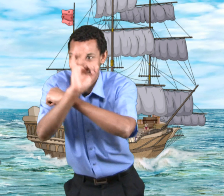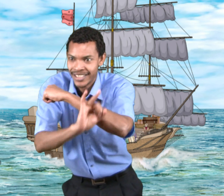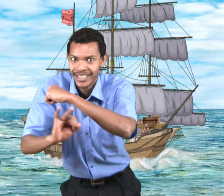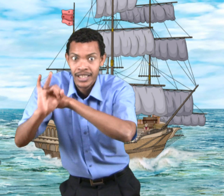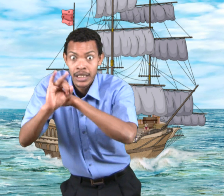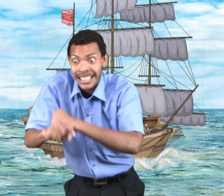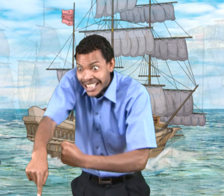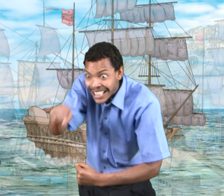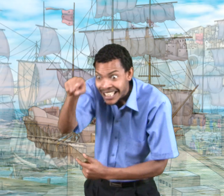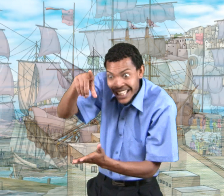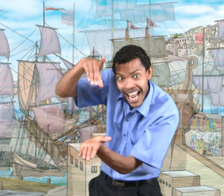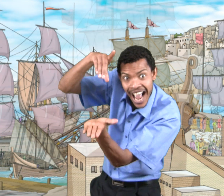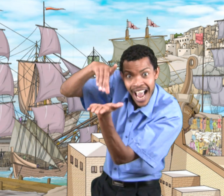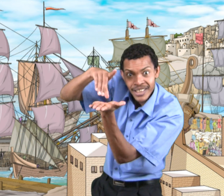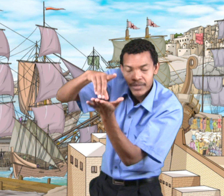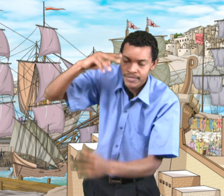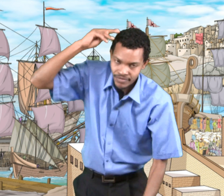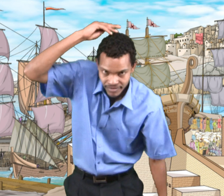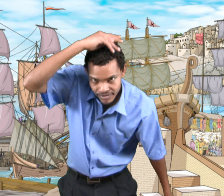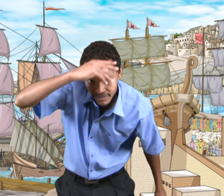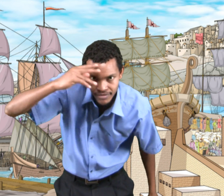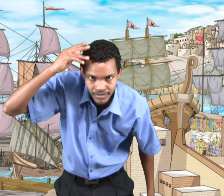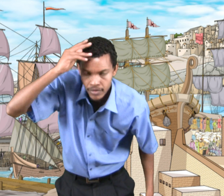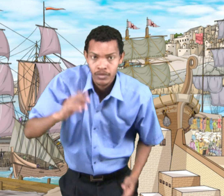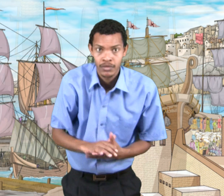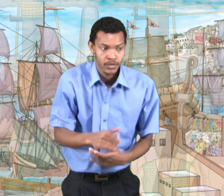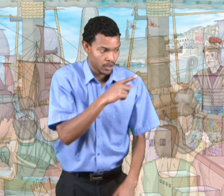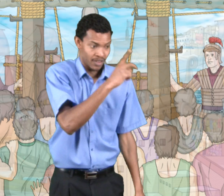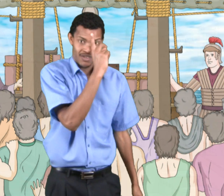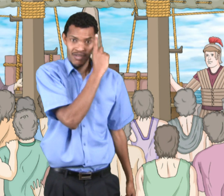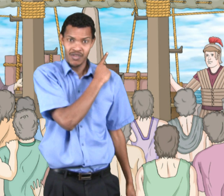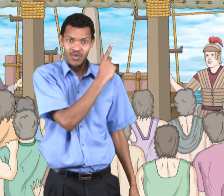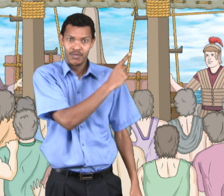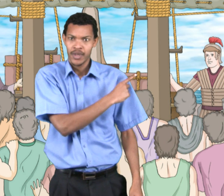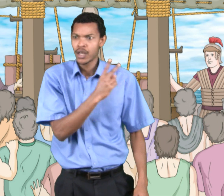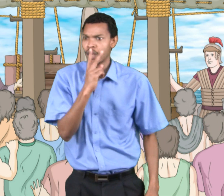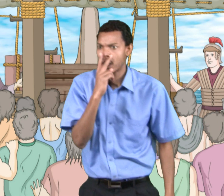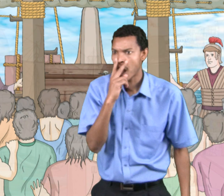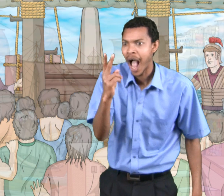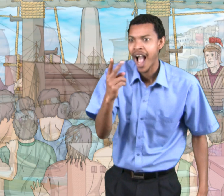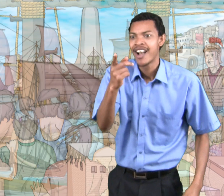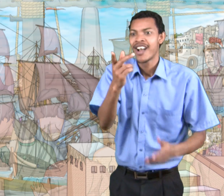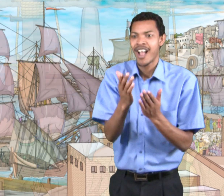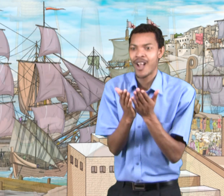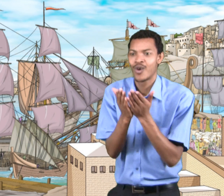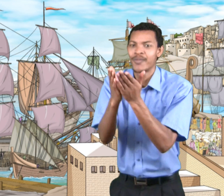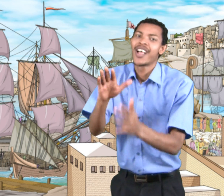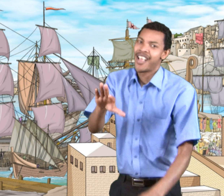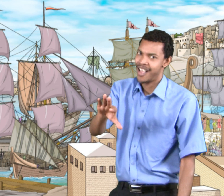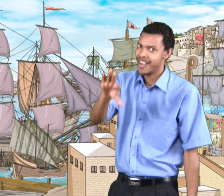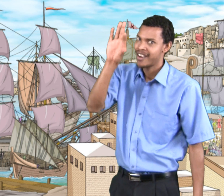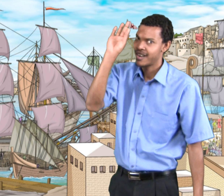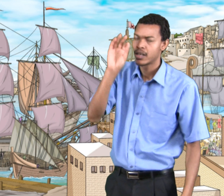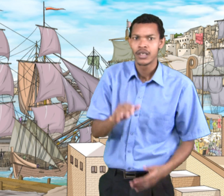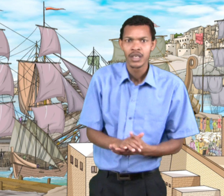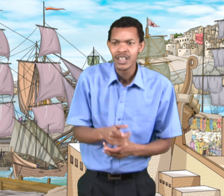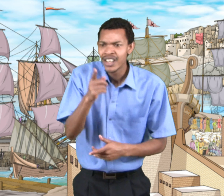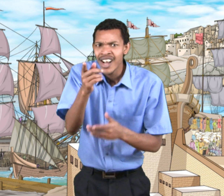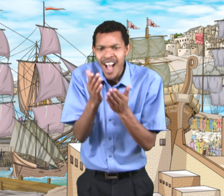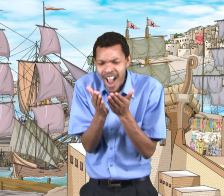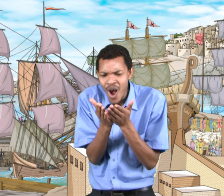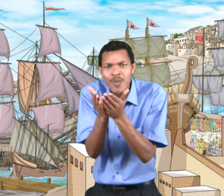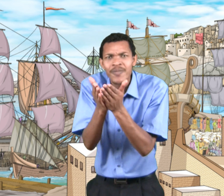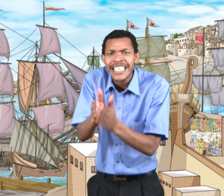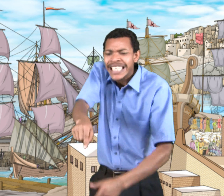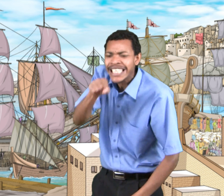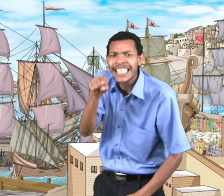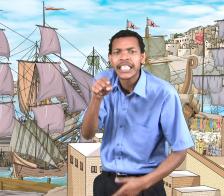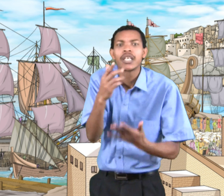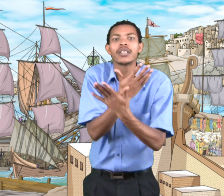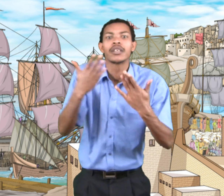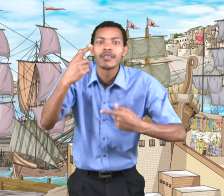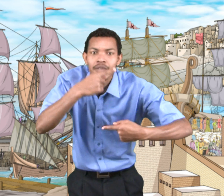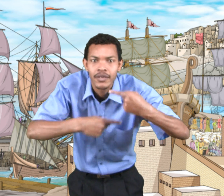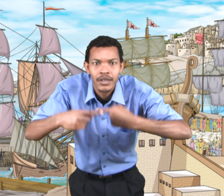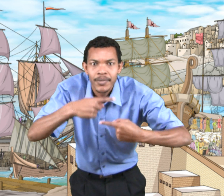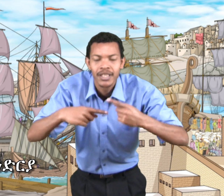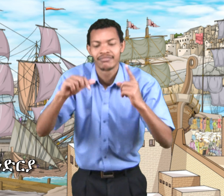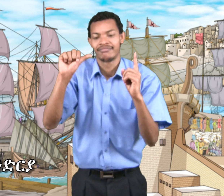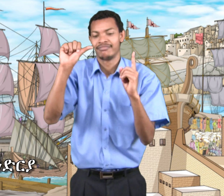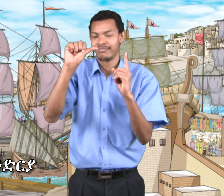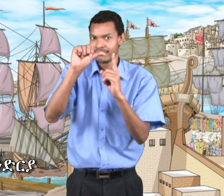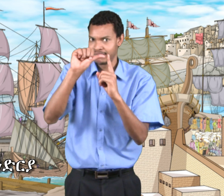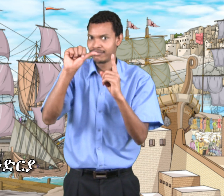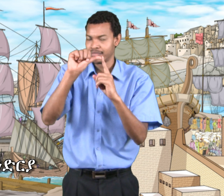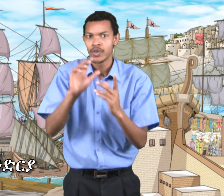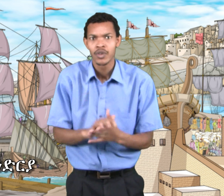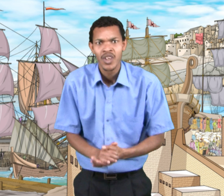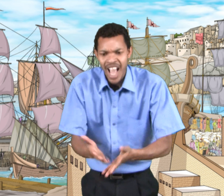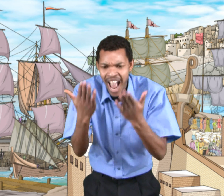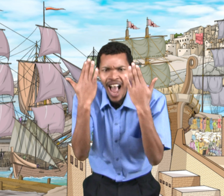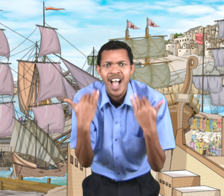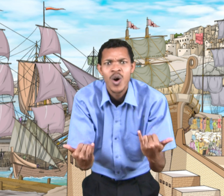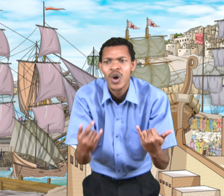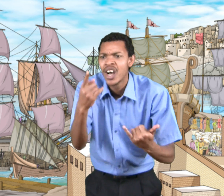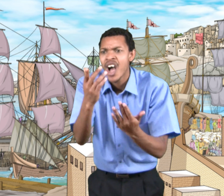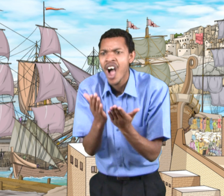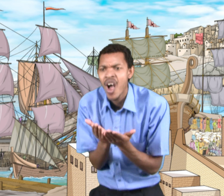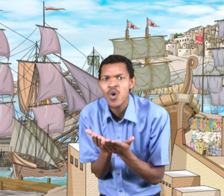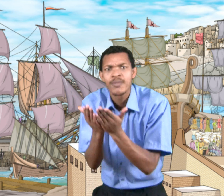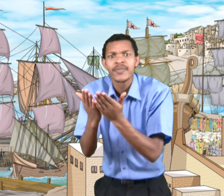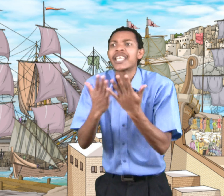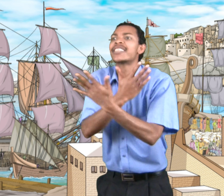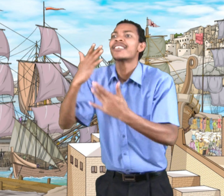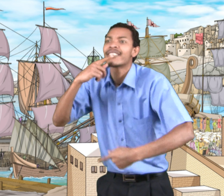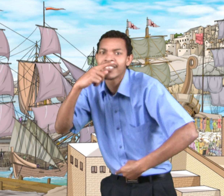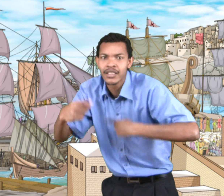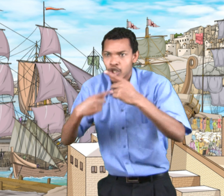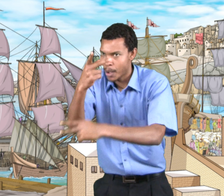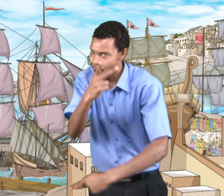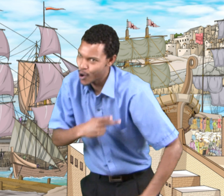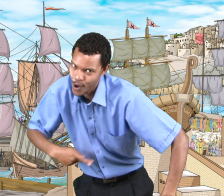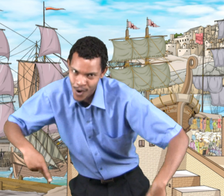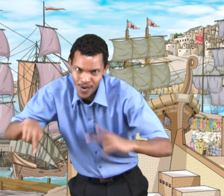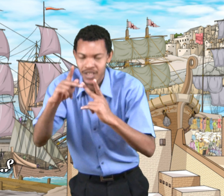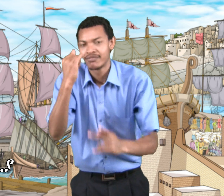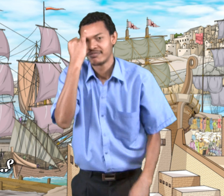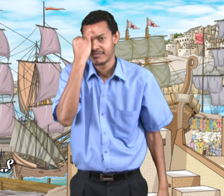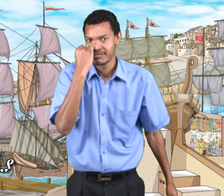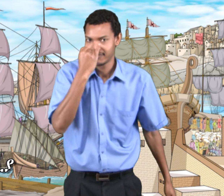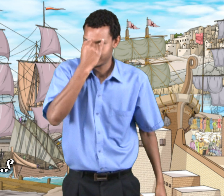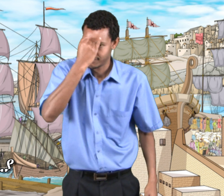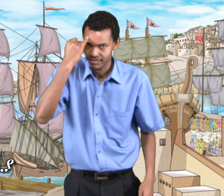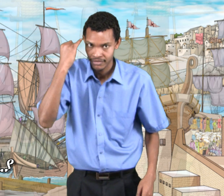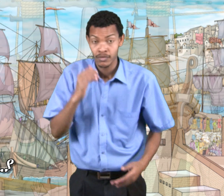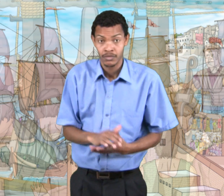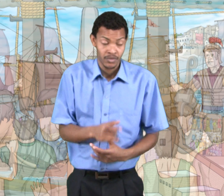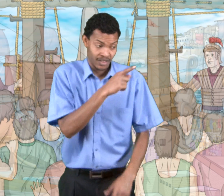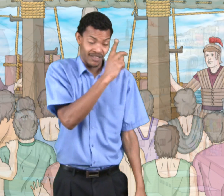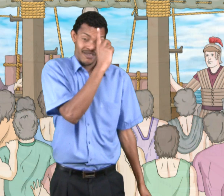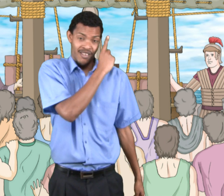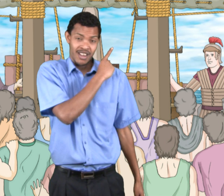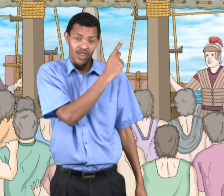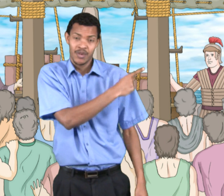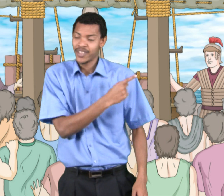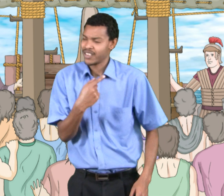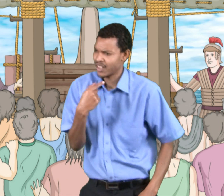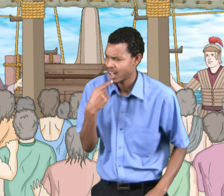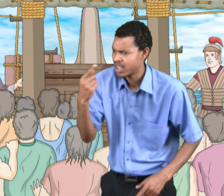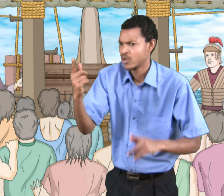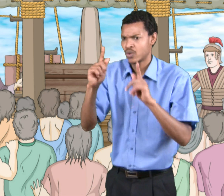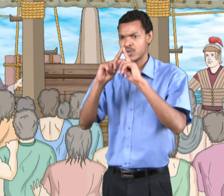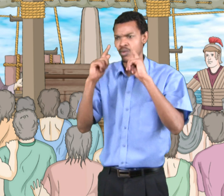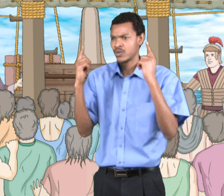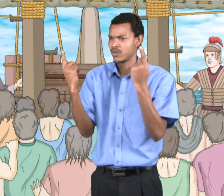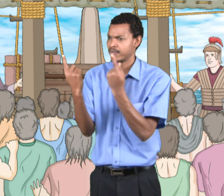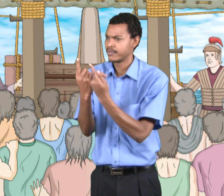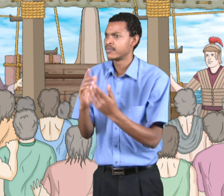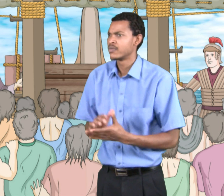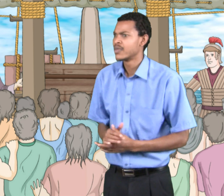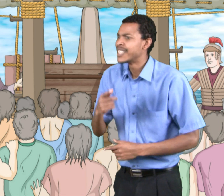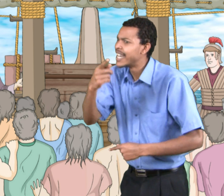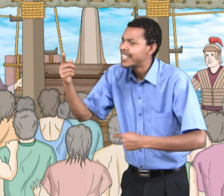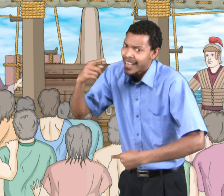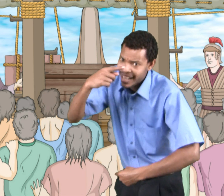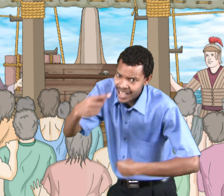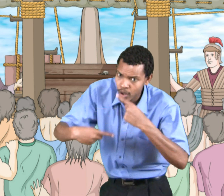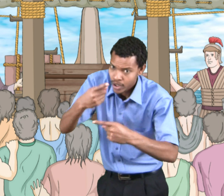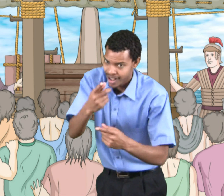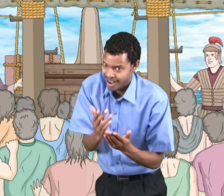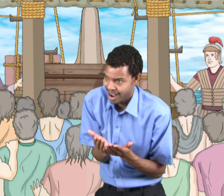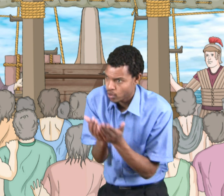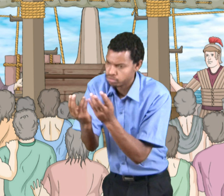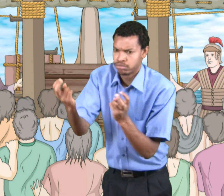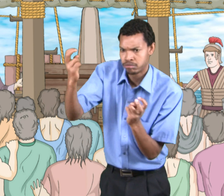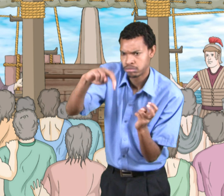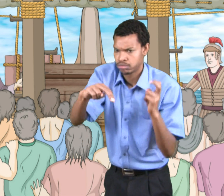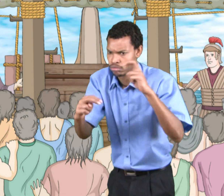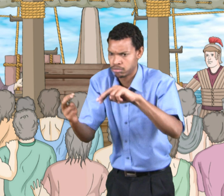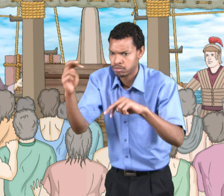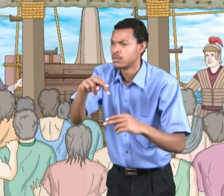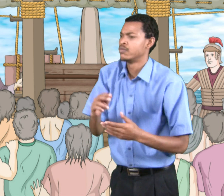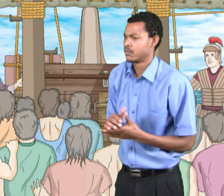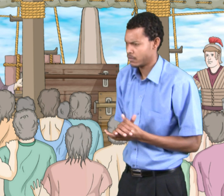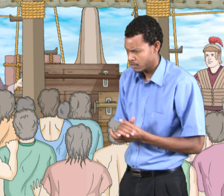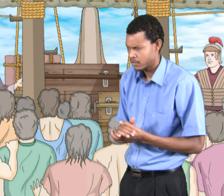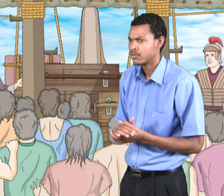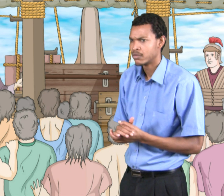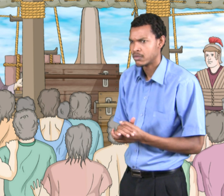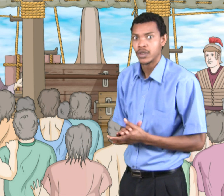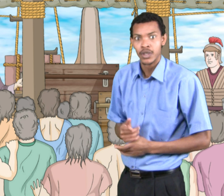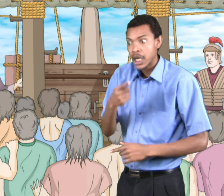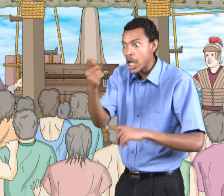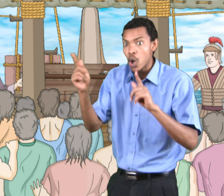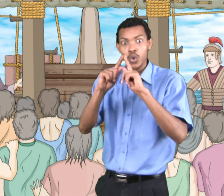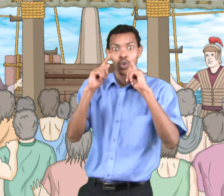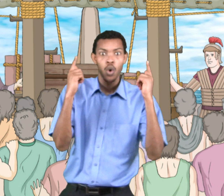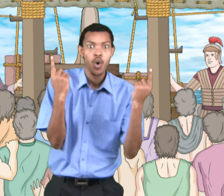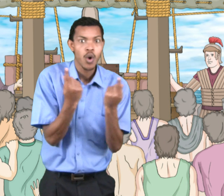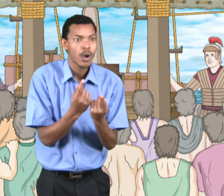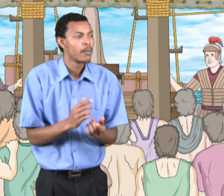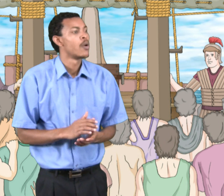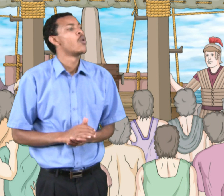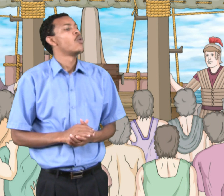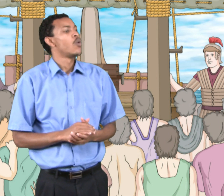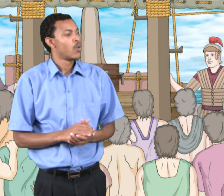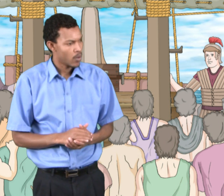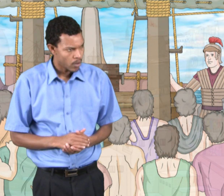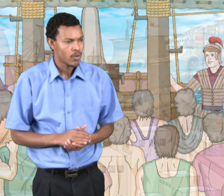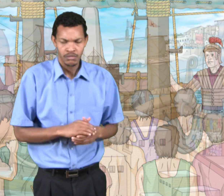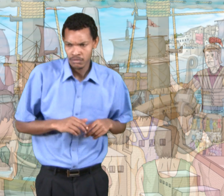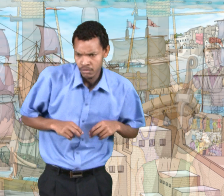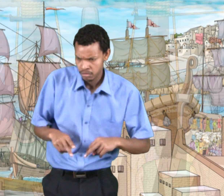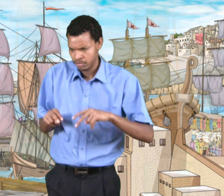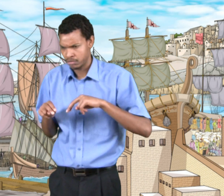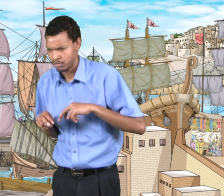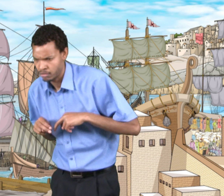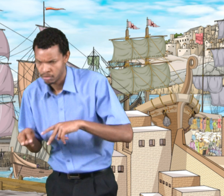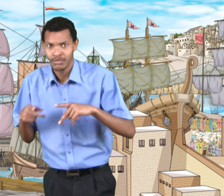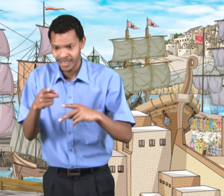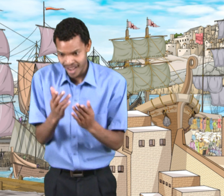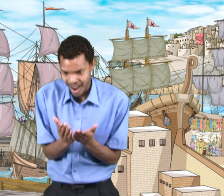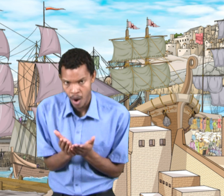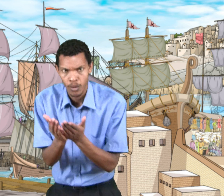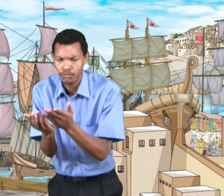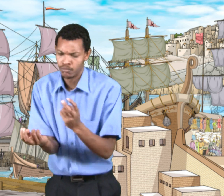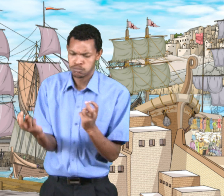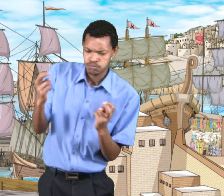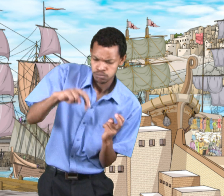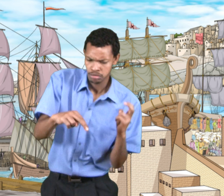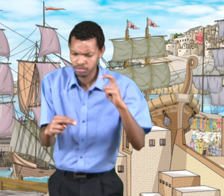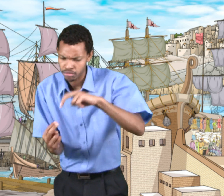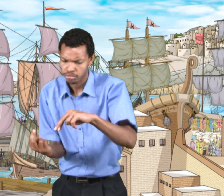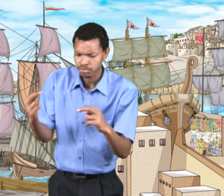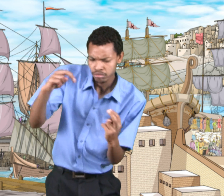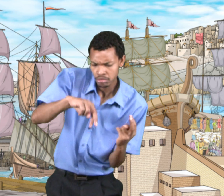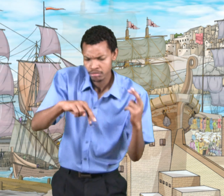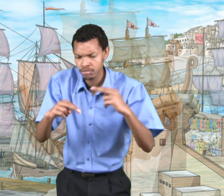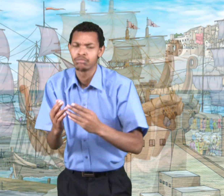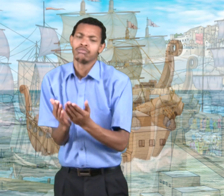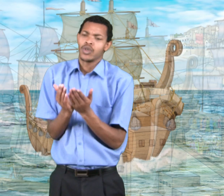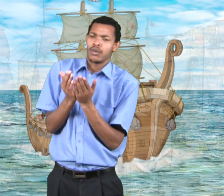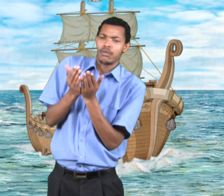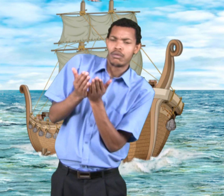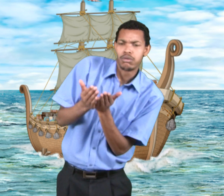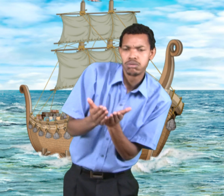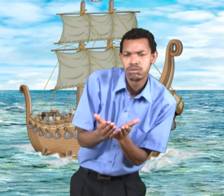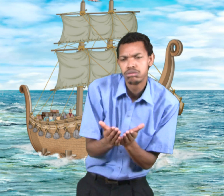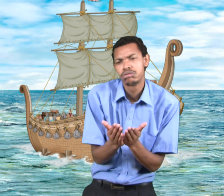There the centurion found an Alexandrian ship sailing for Italy and put us on board.